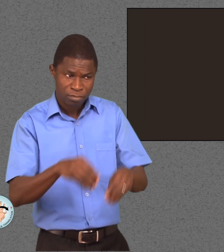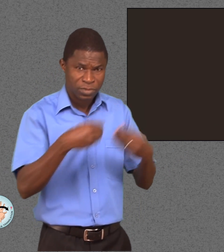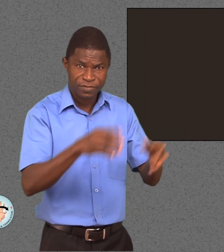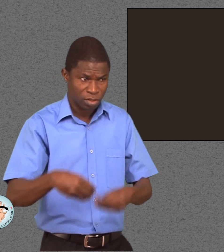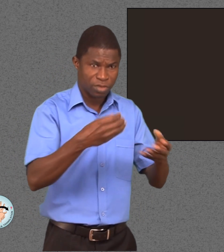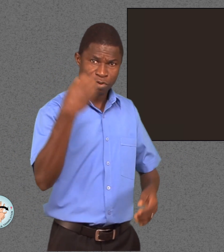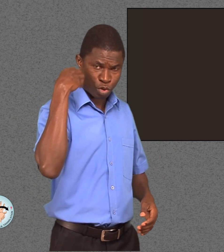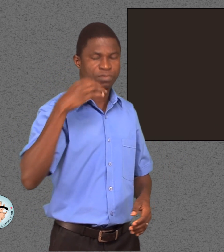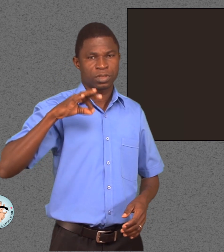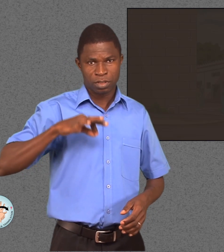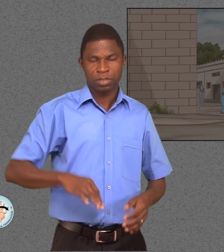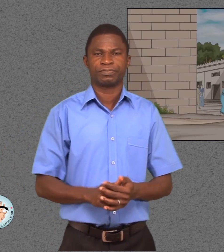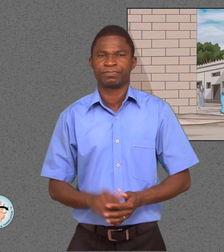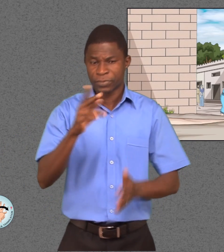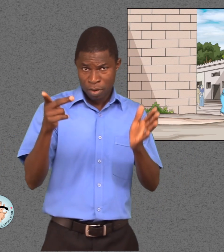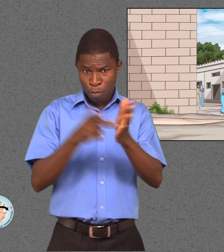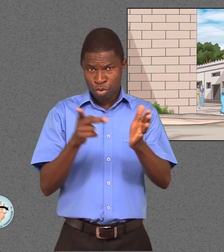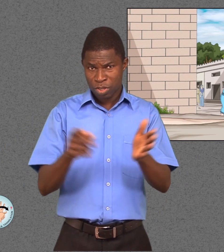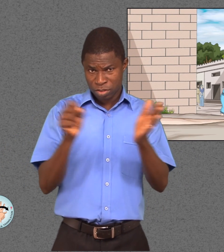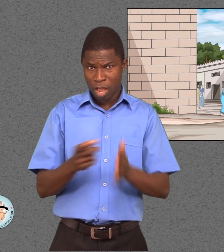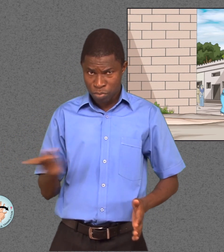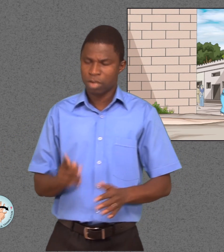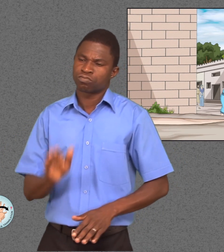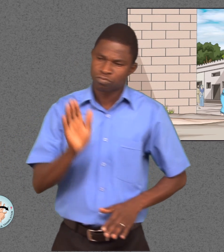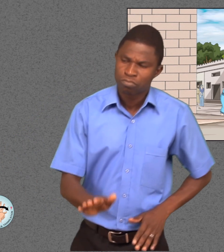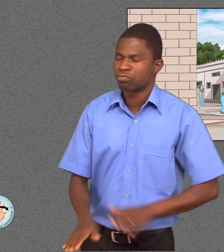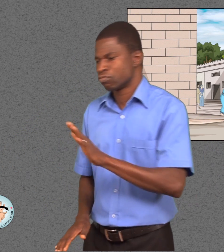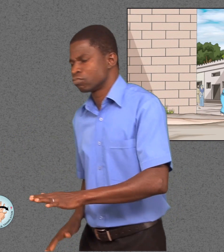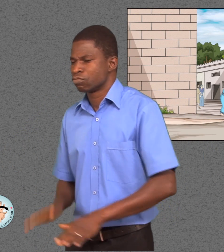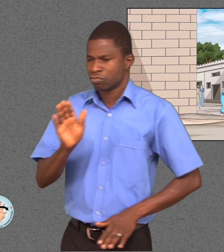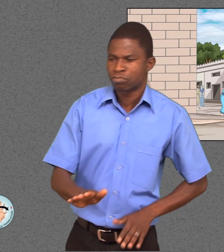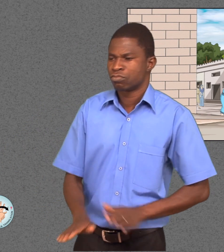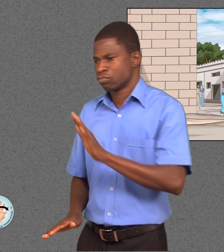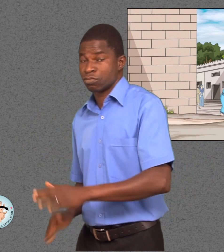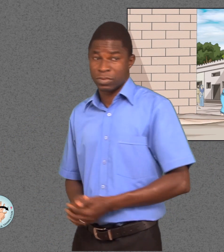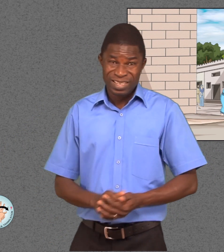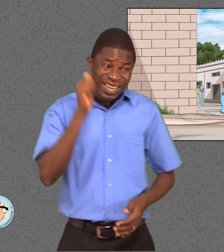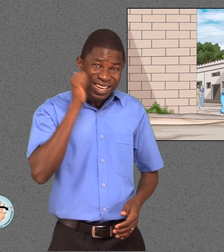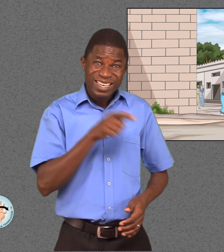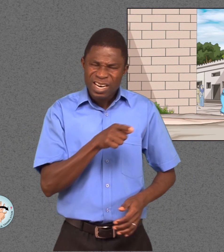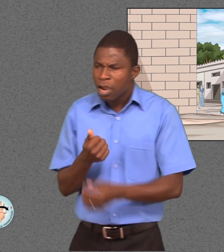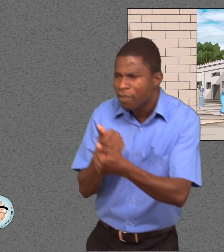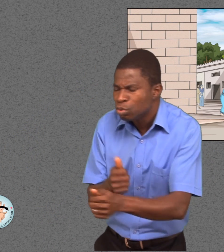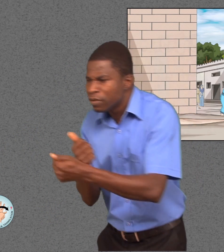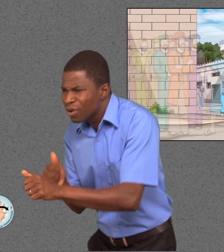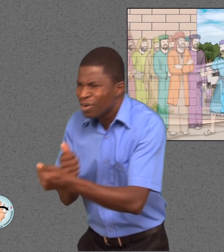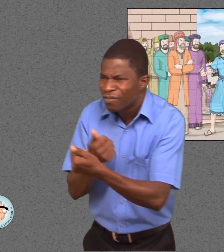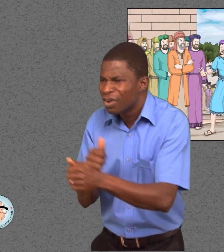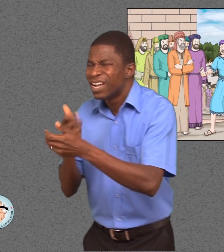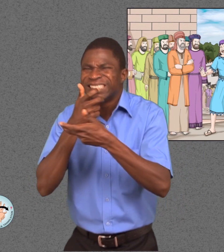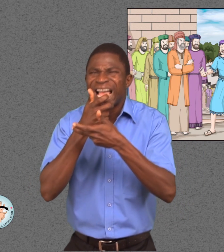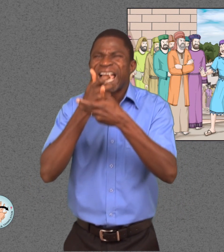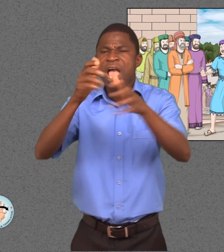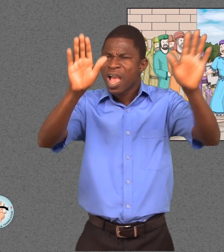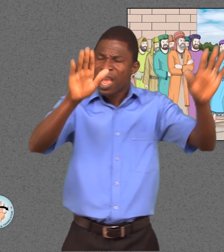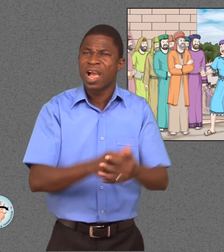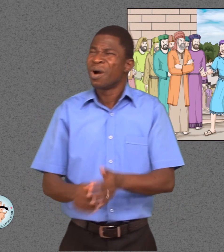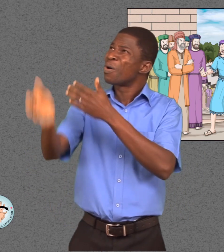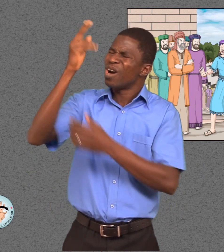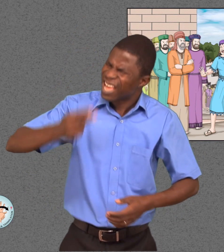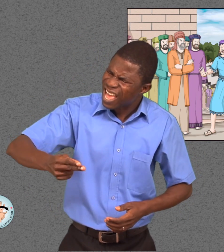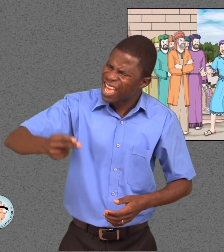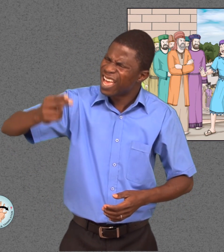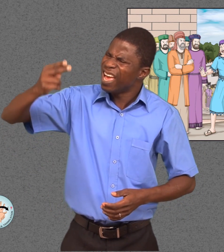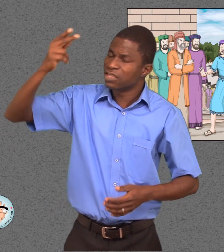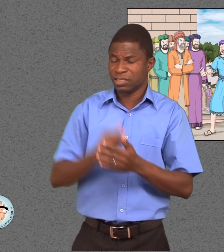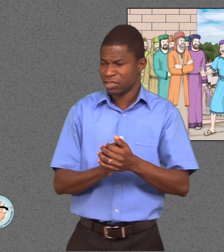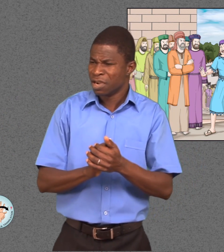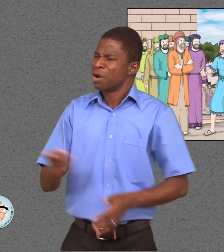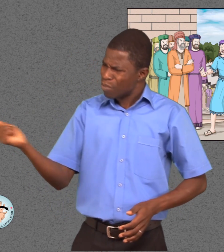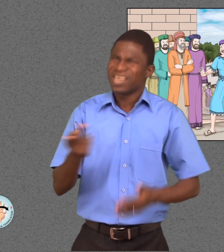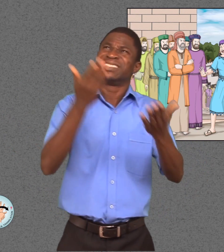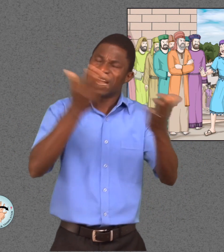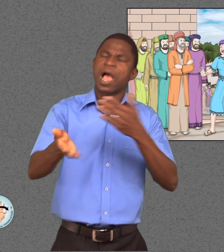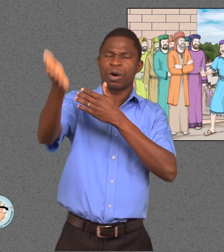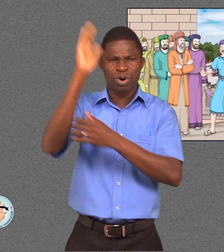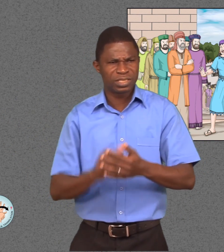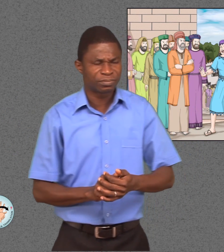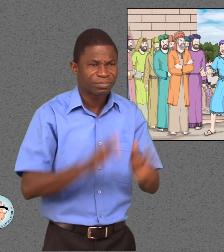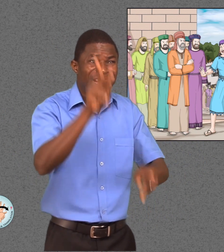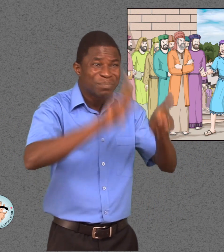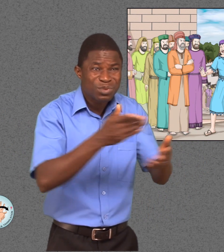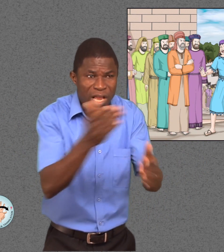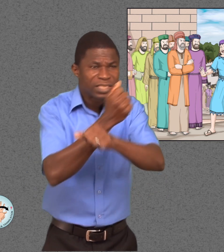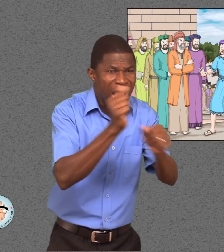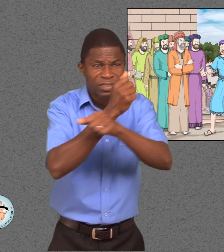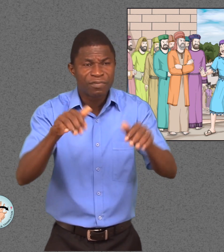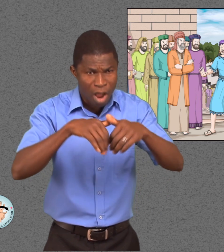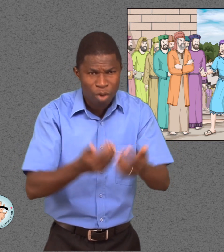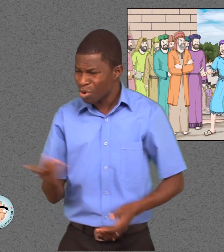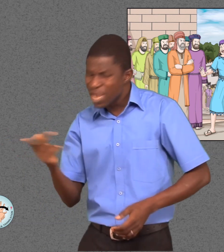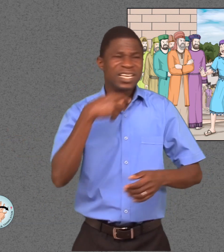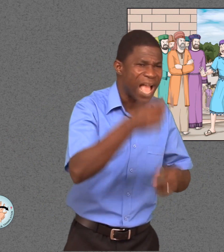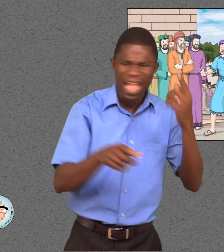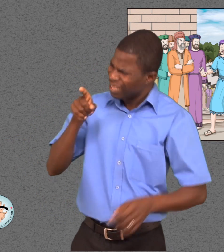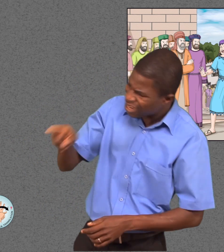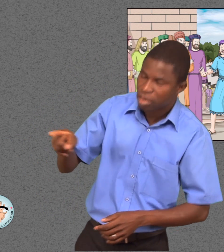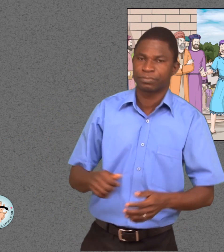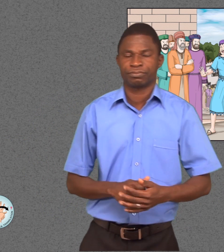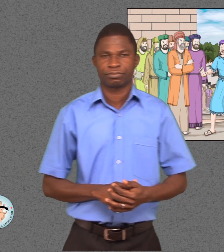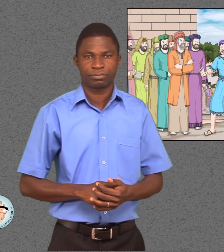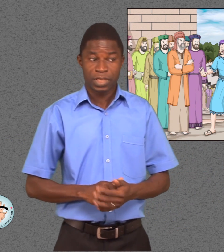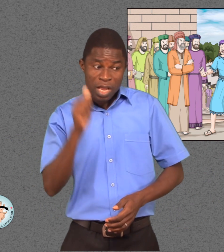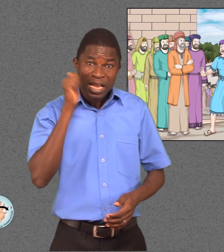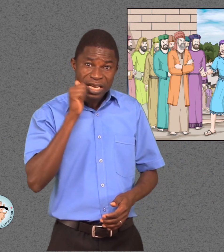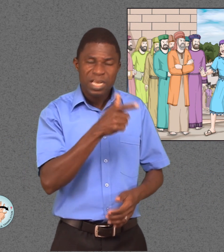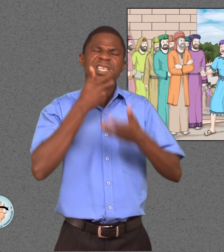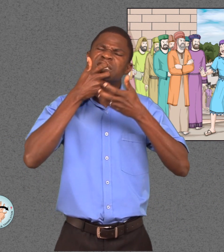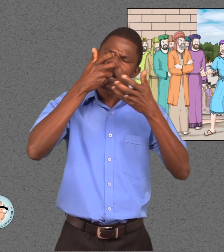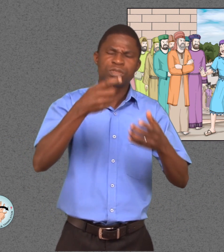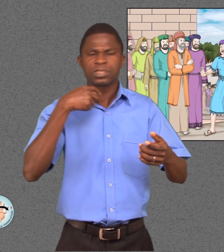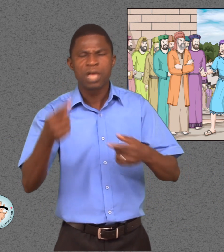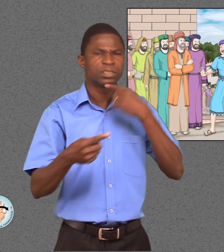This girl followed Paul and the rest of us, shouting, “These men are servants of the Most High God, who are proclaiming to you the way of salvation!”